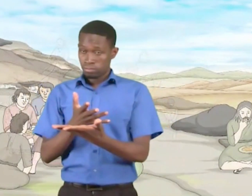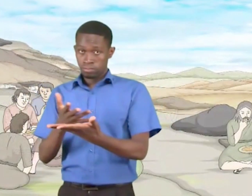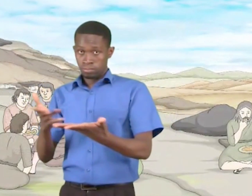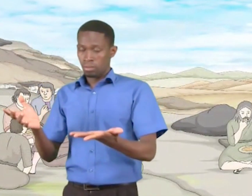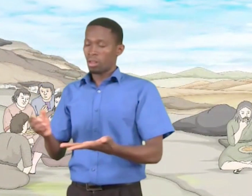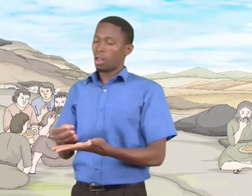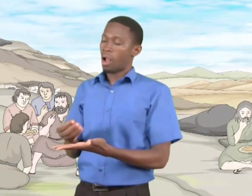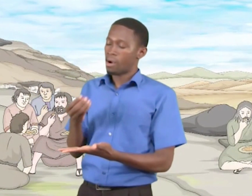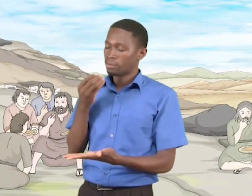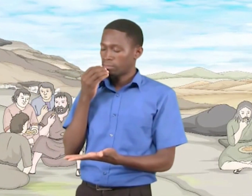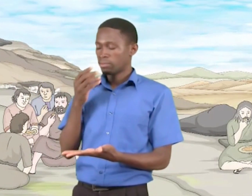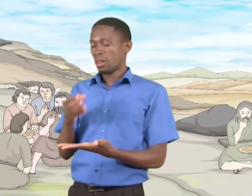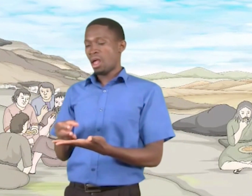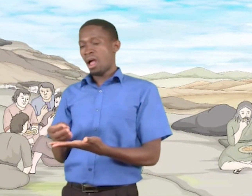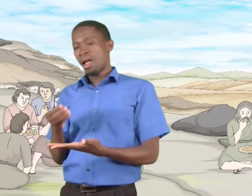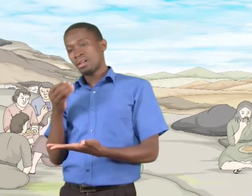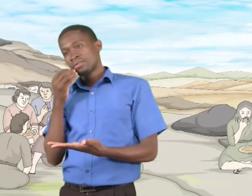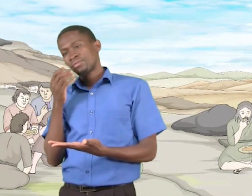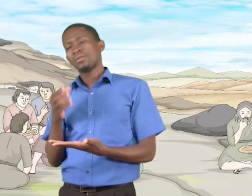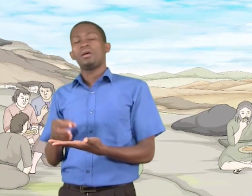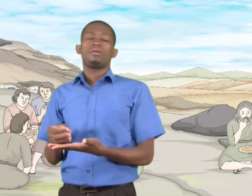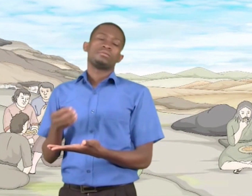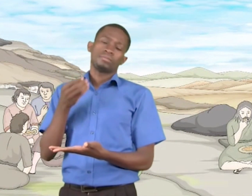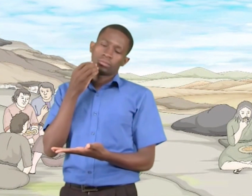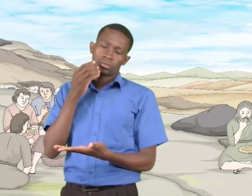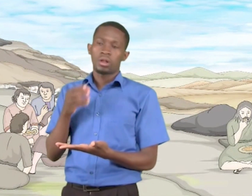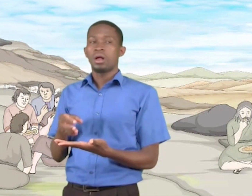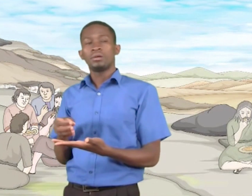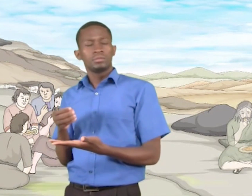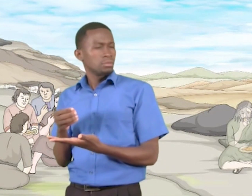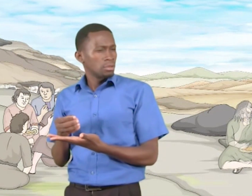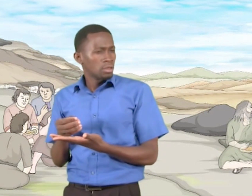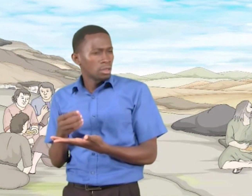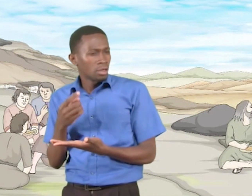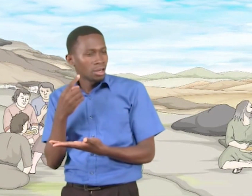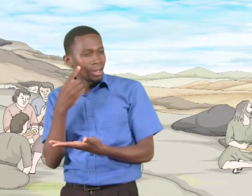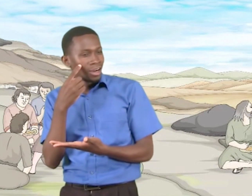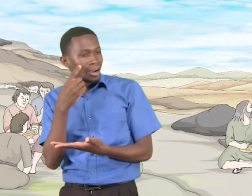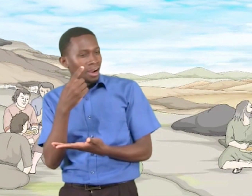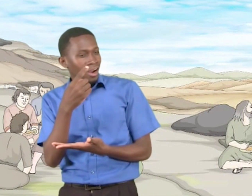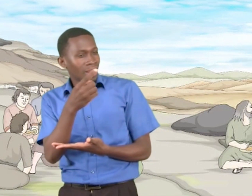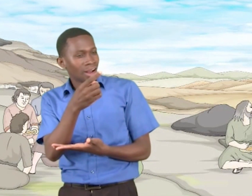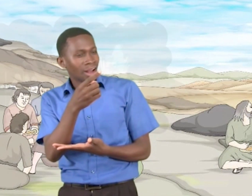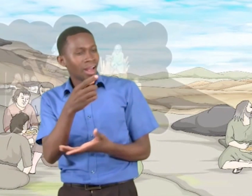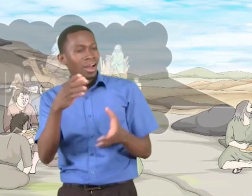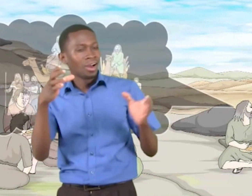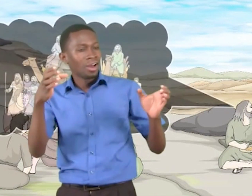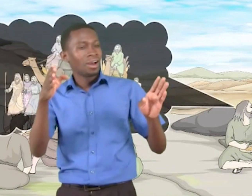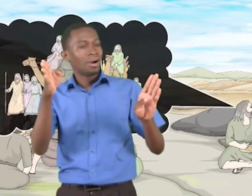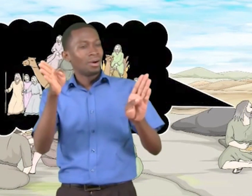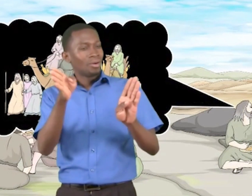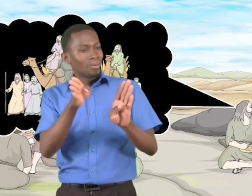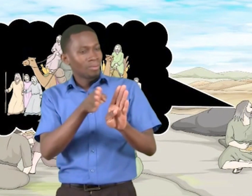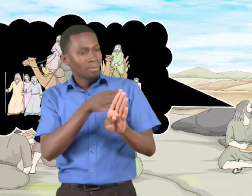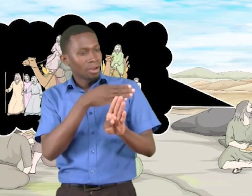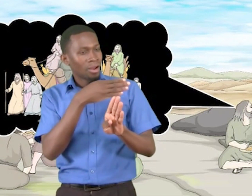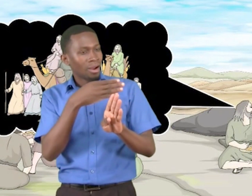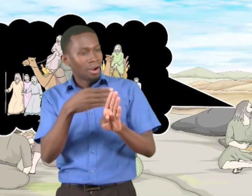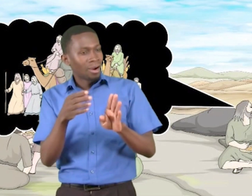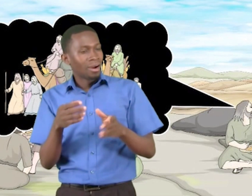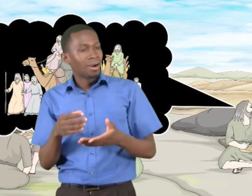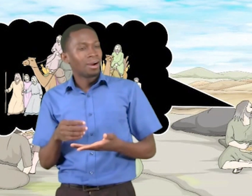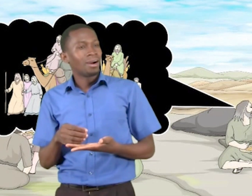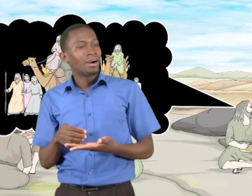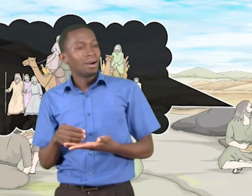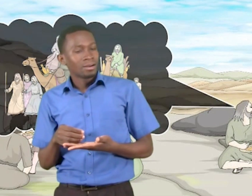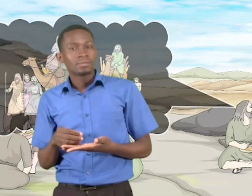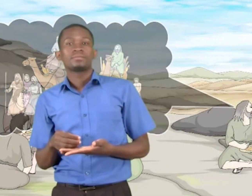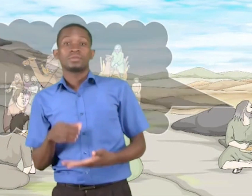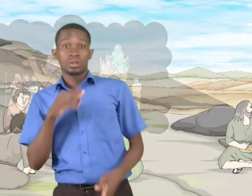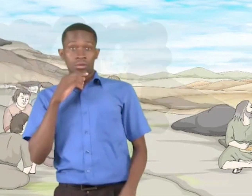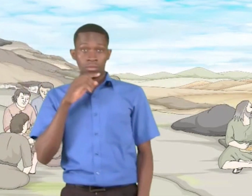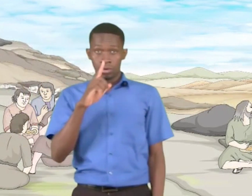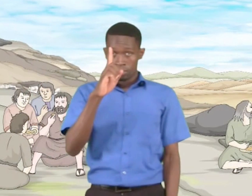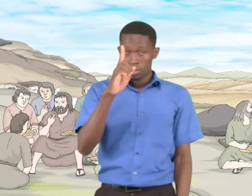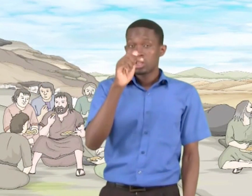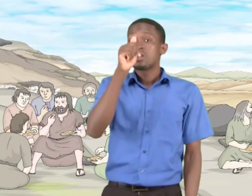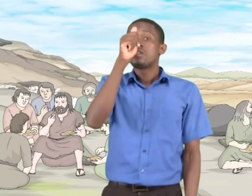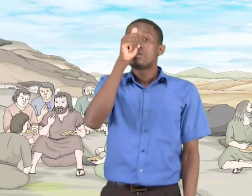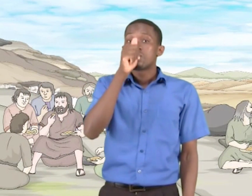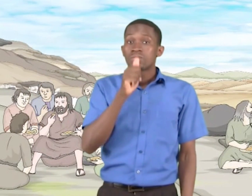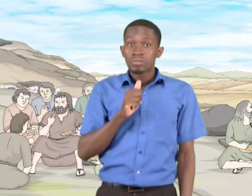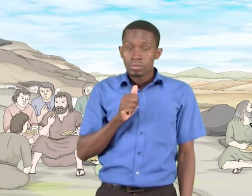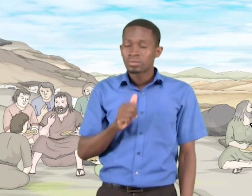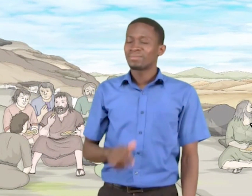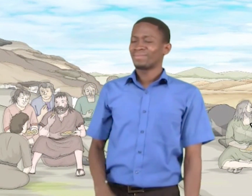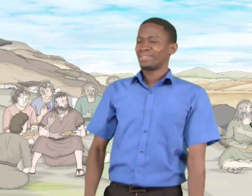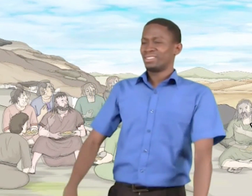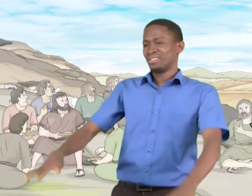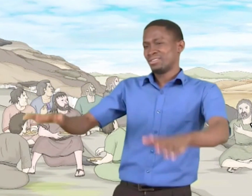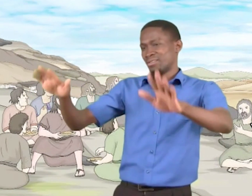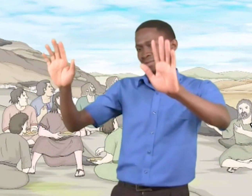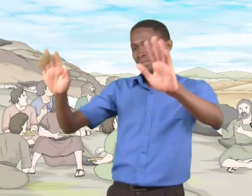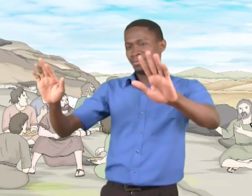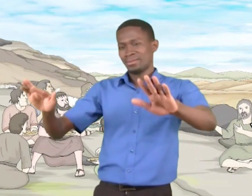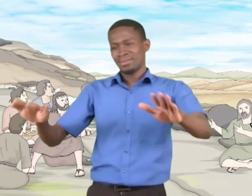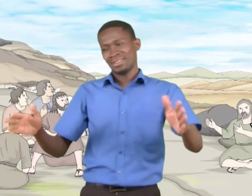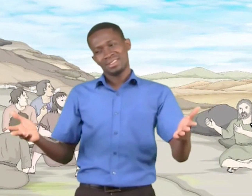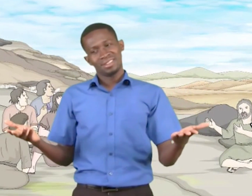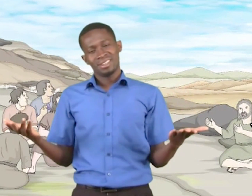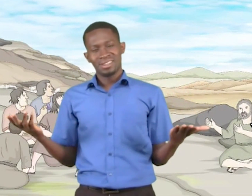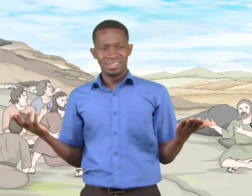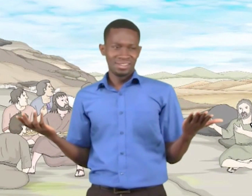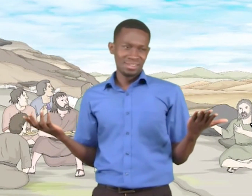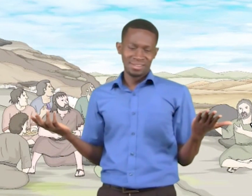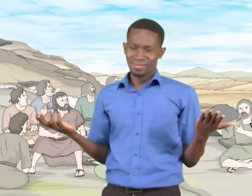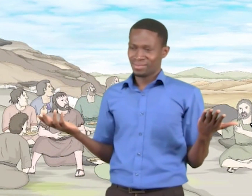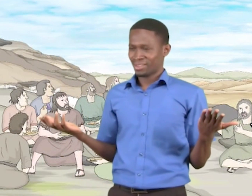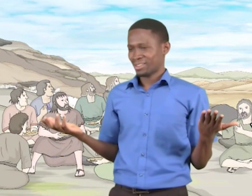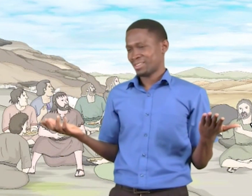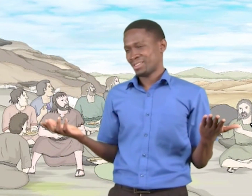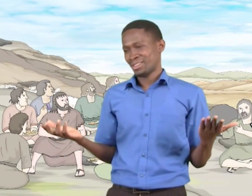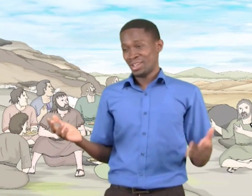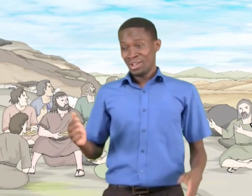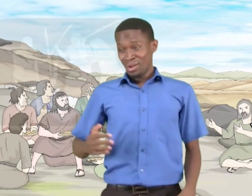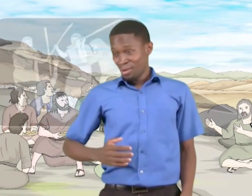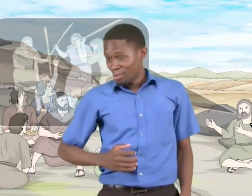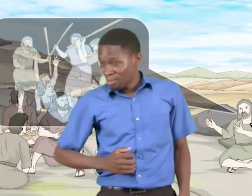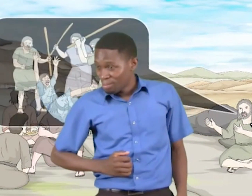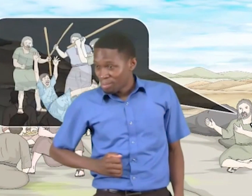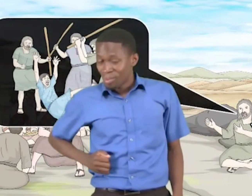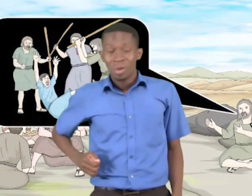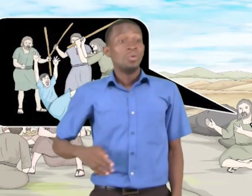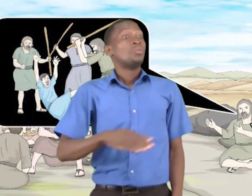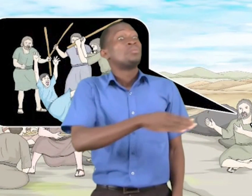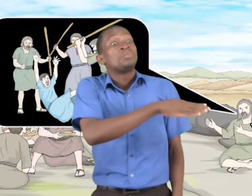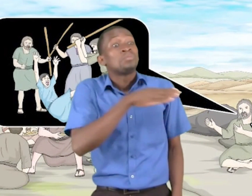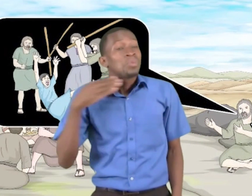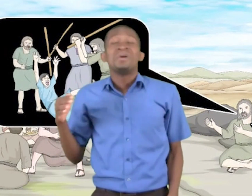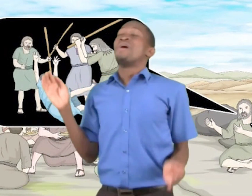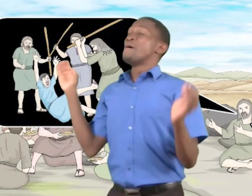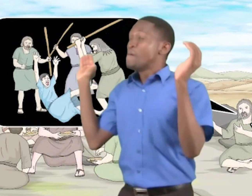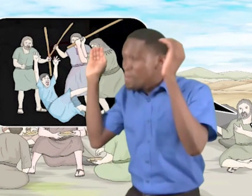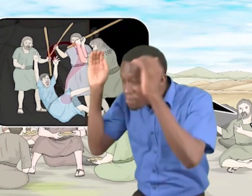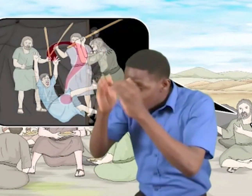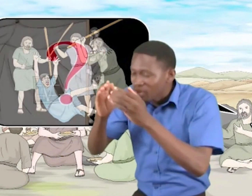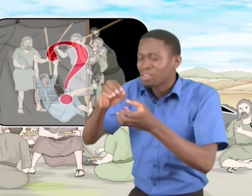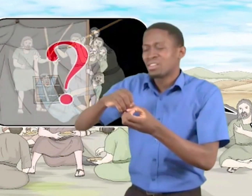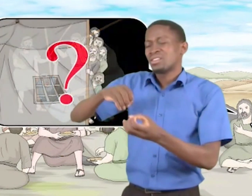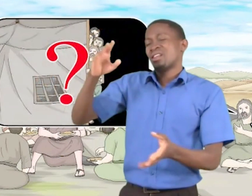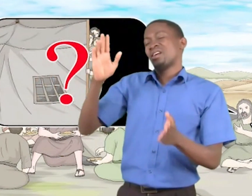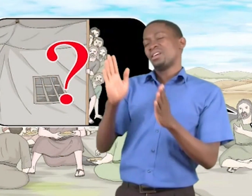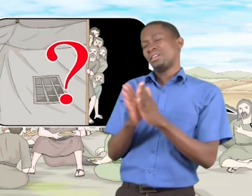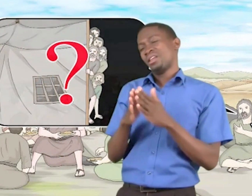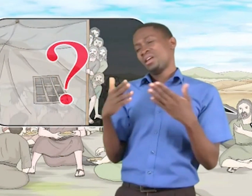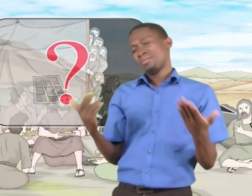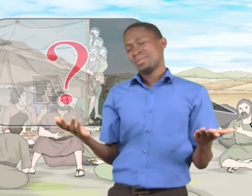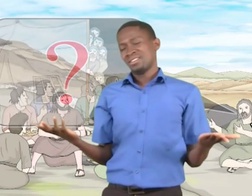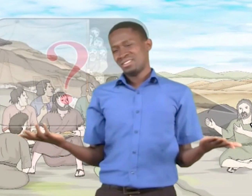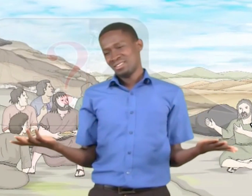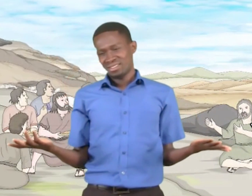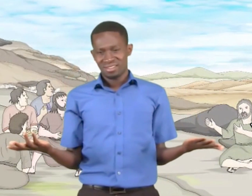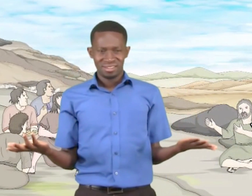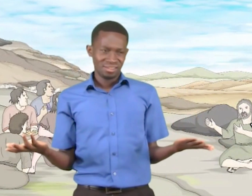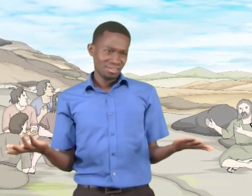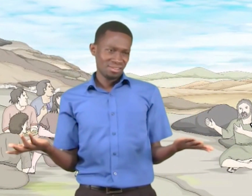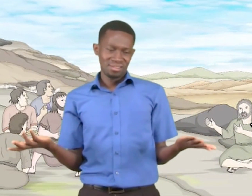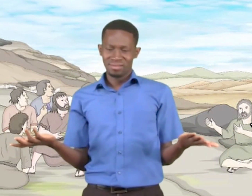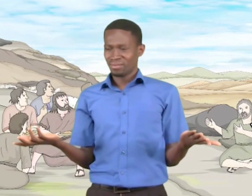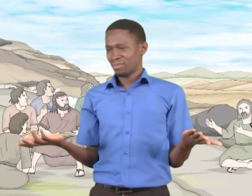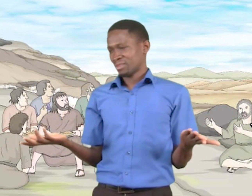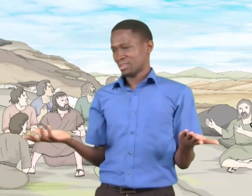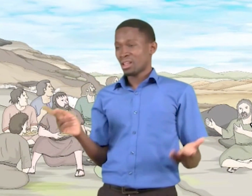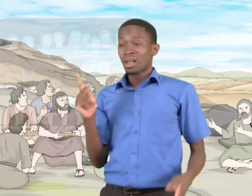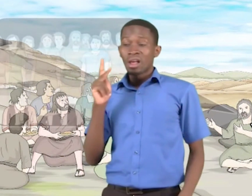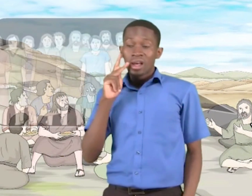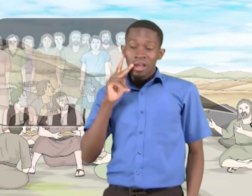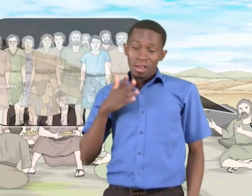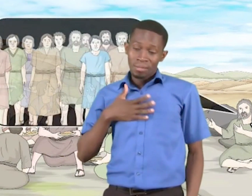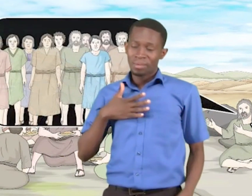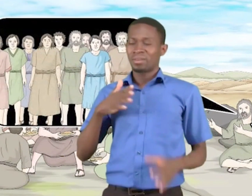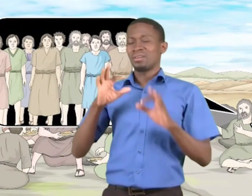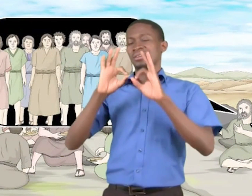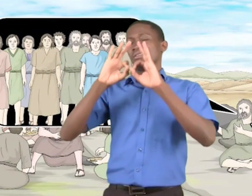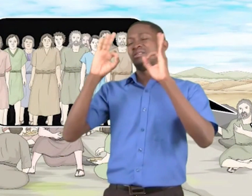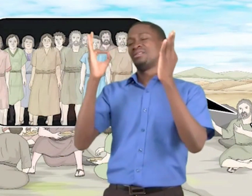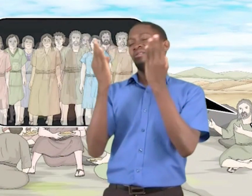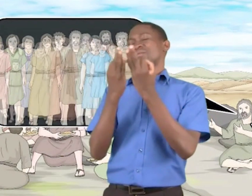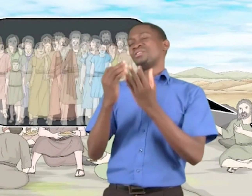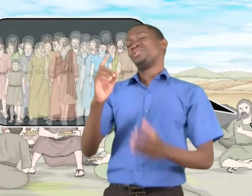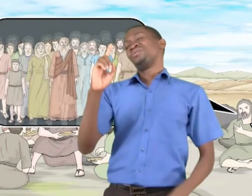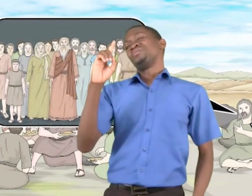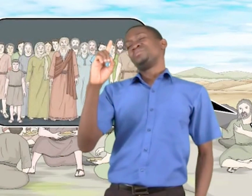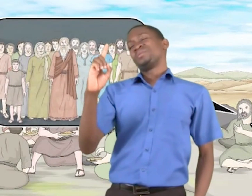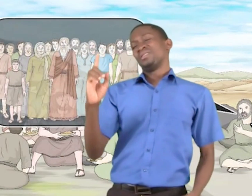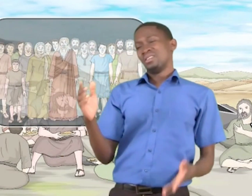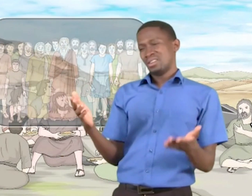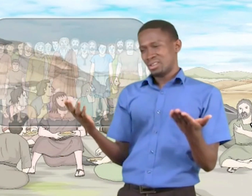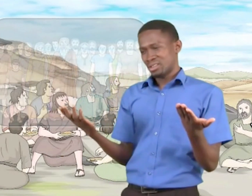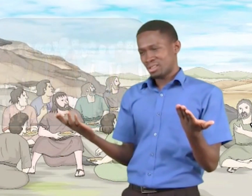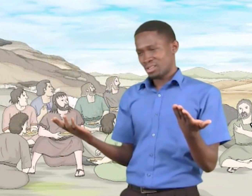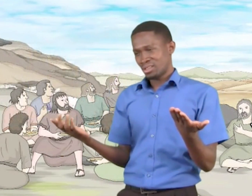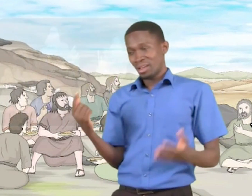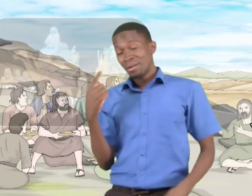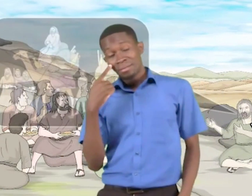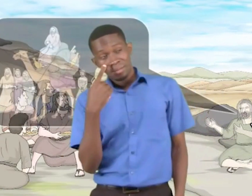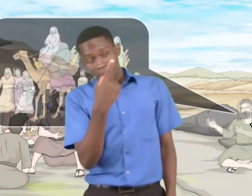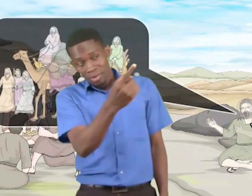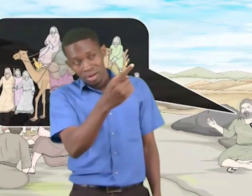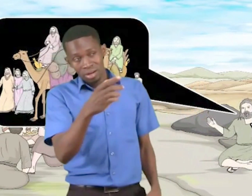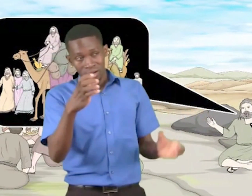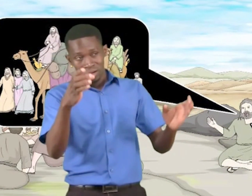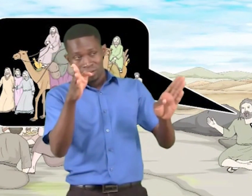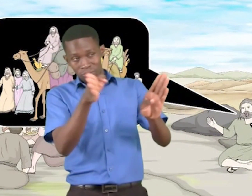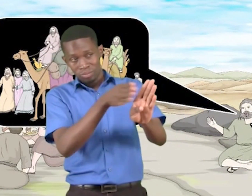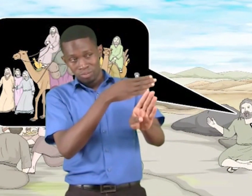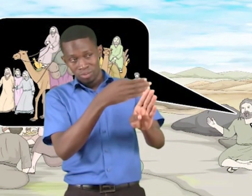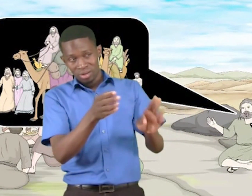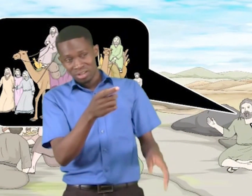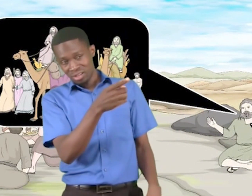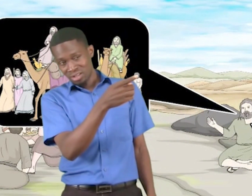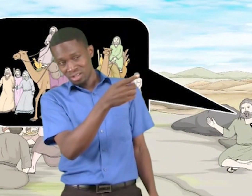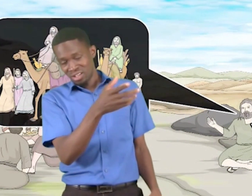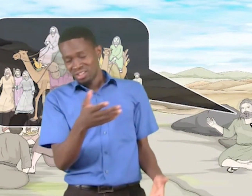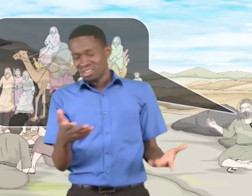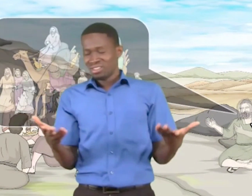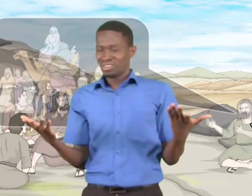Then Judah said to his brothers, “What profit will we gain if we kill our brother and cover up his blood?